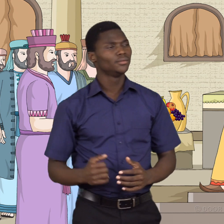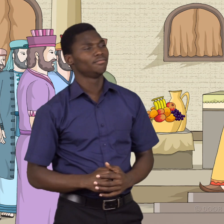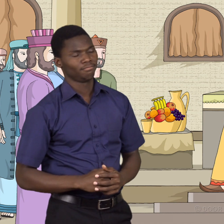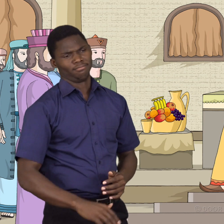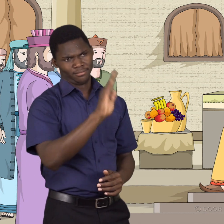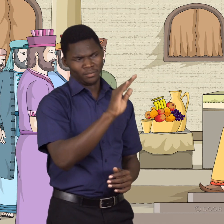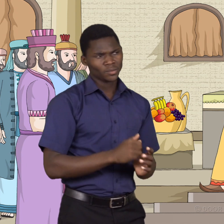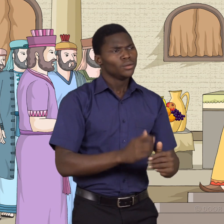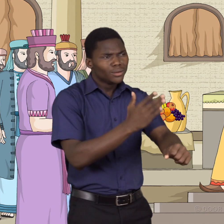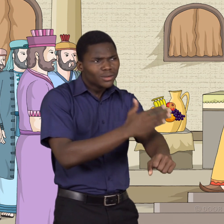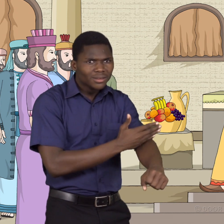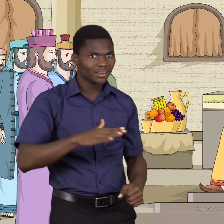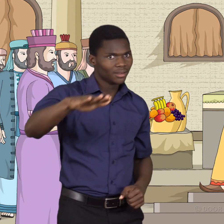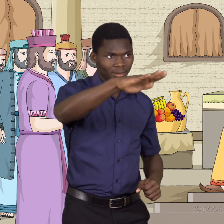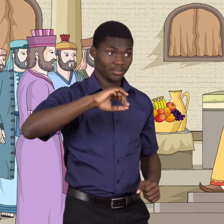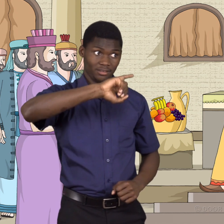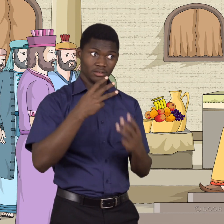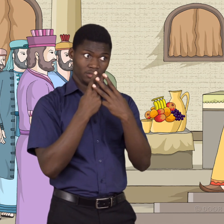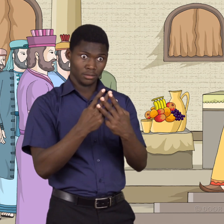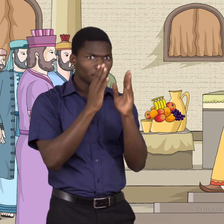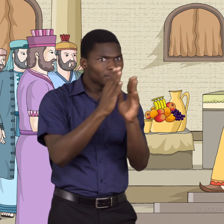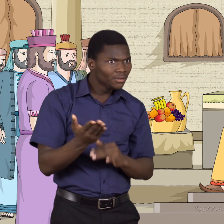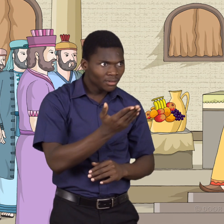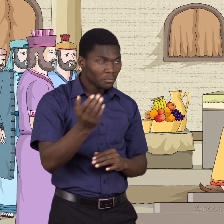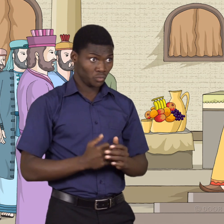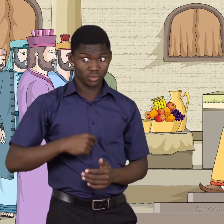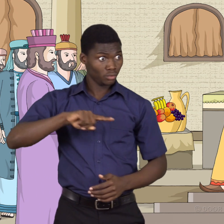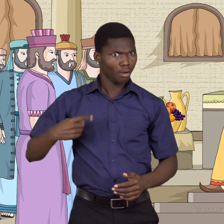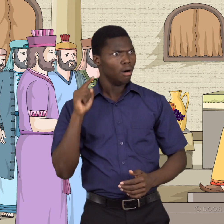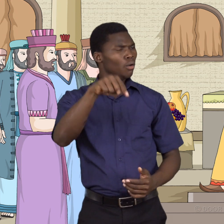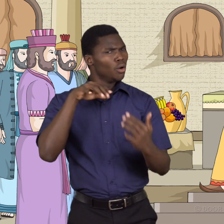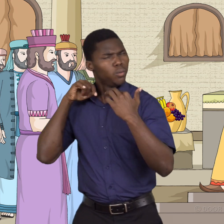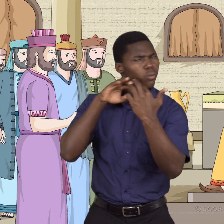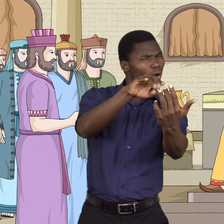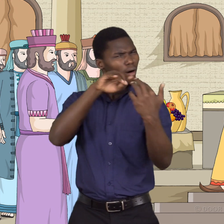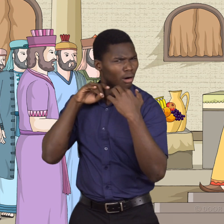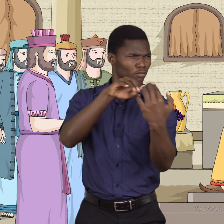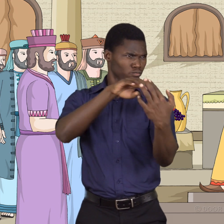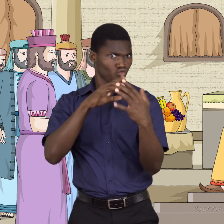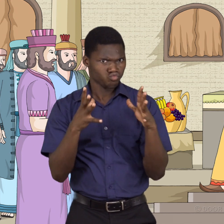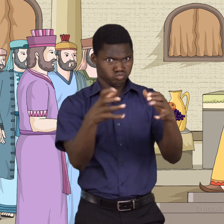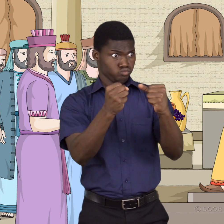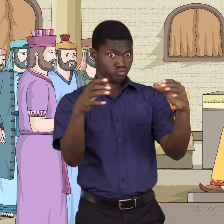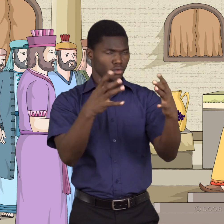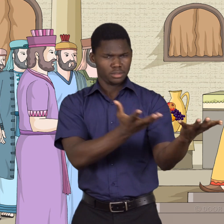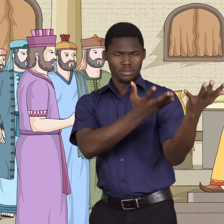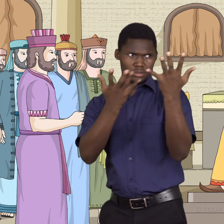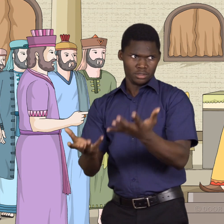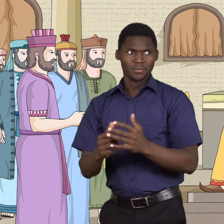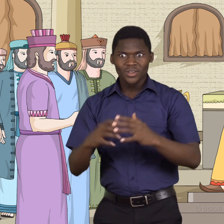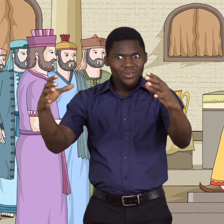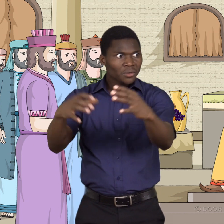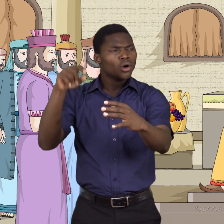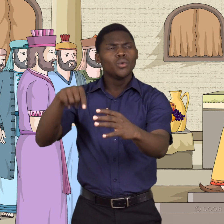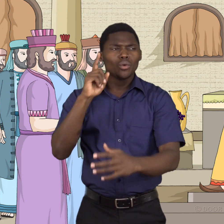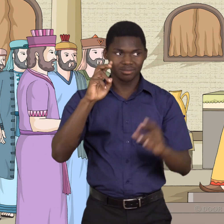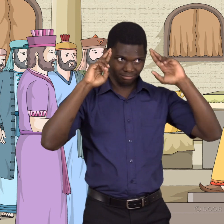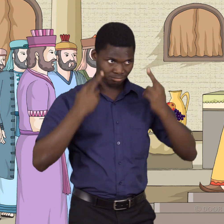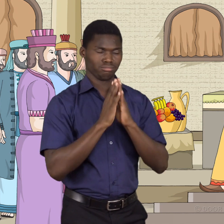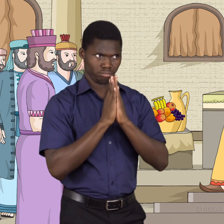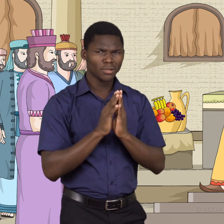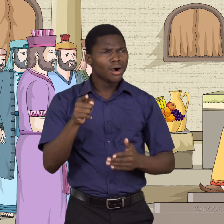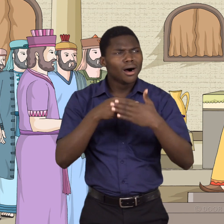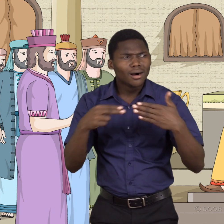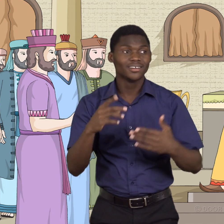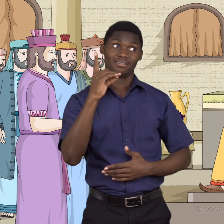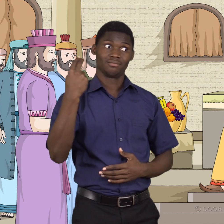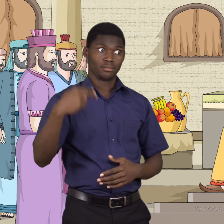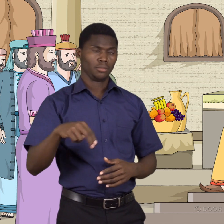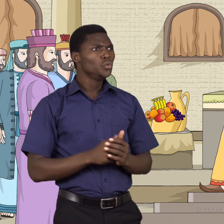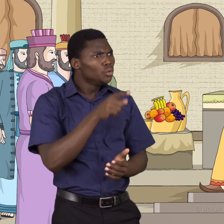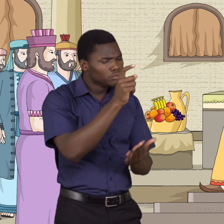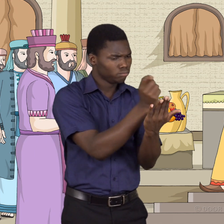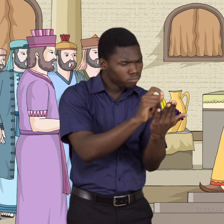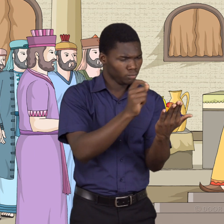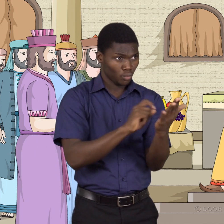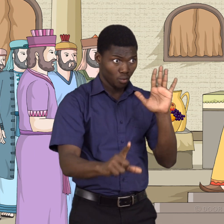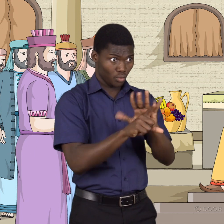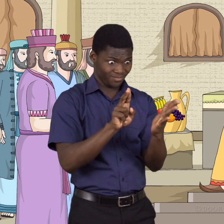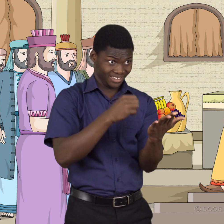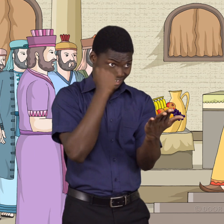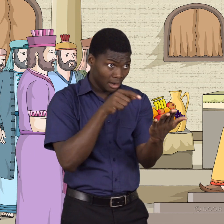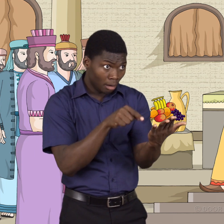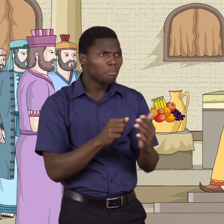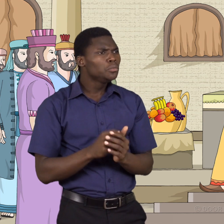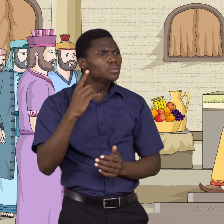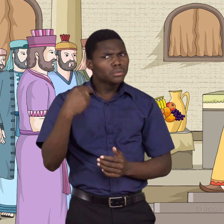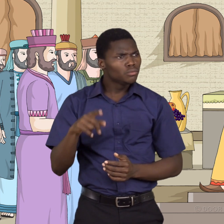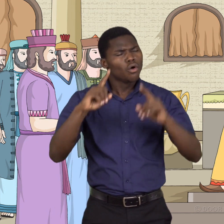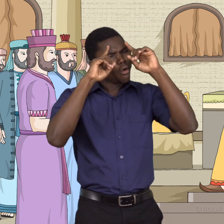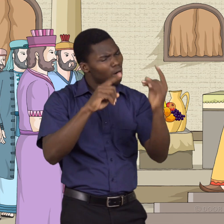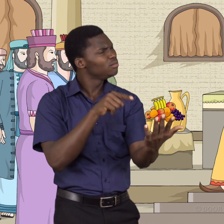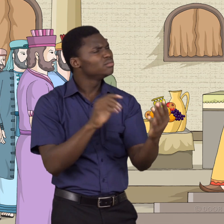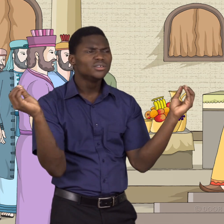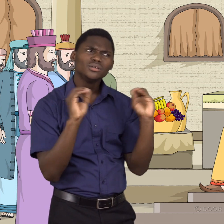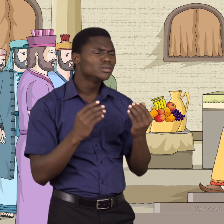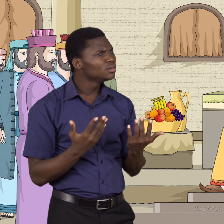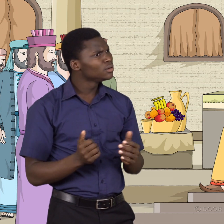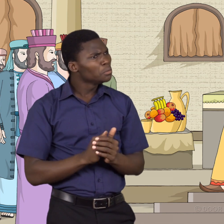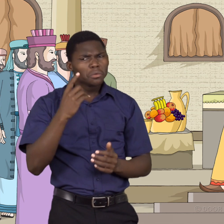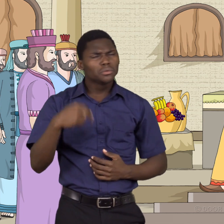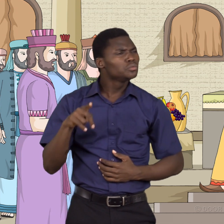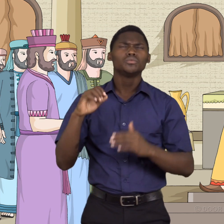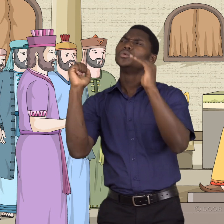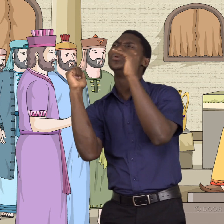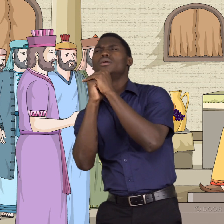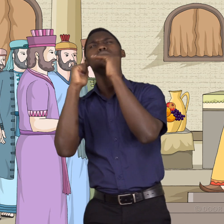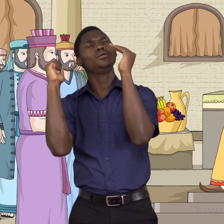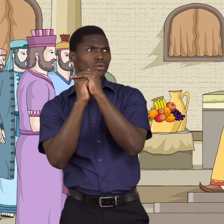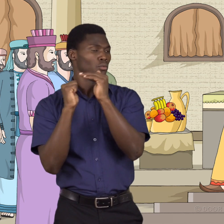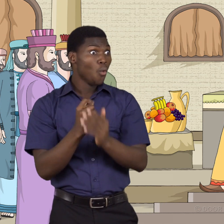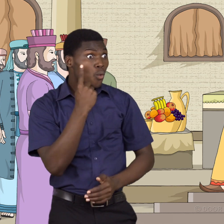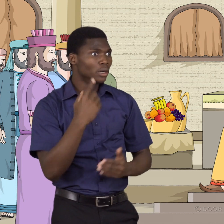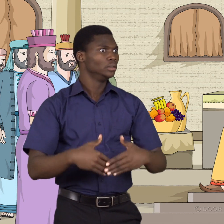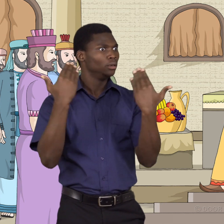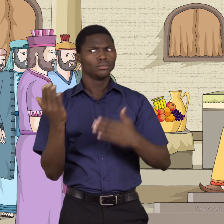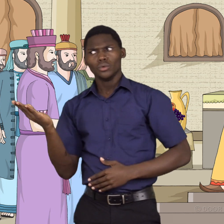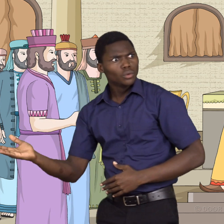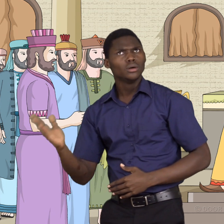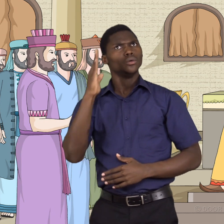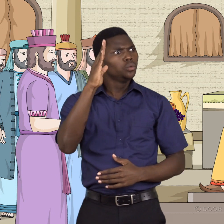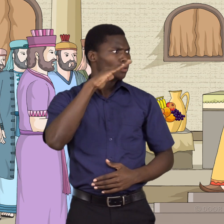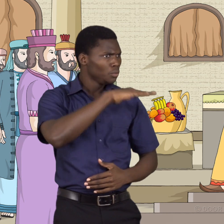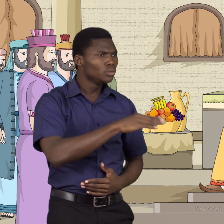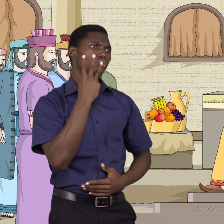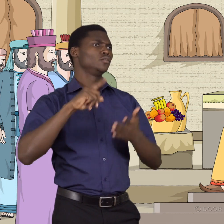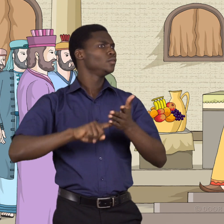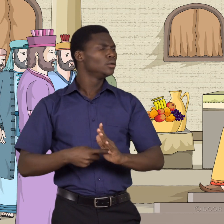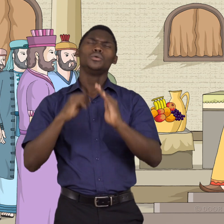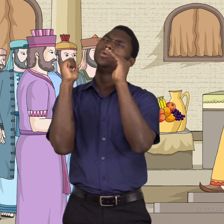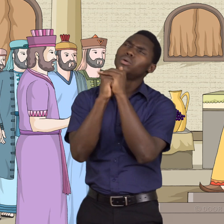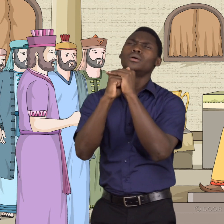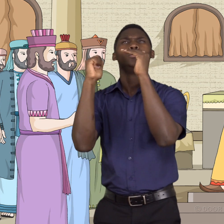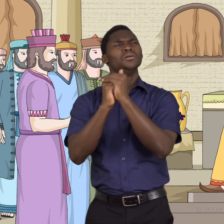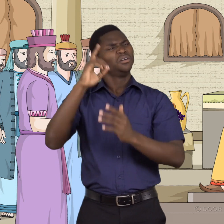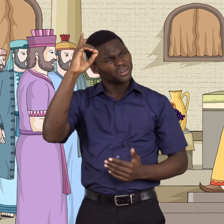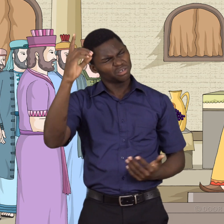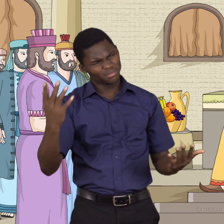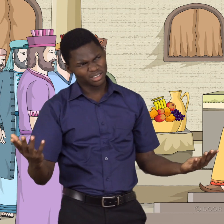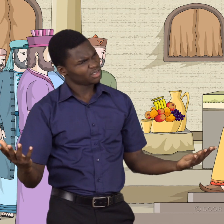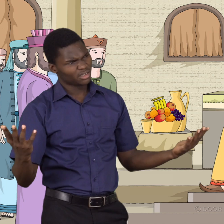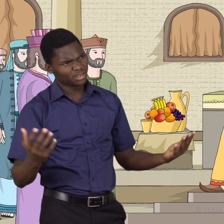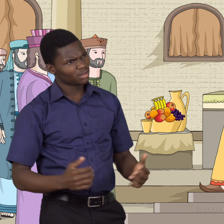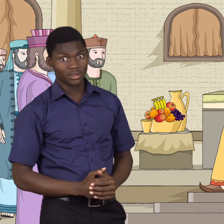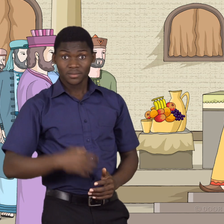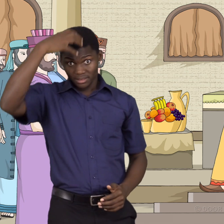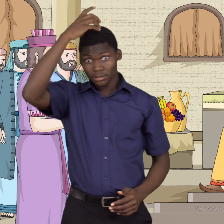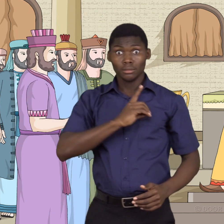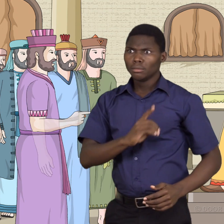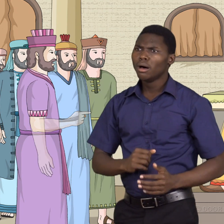Then they told the king, “Daniel, one of the exiles from Judah, shows no regard for you, O king, or for the decree that you have signed.